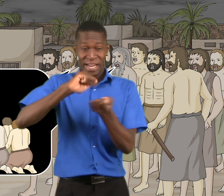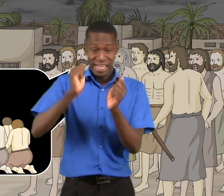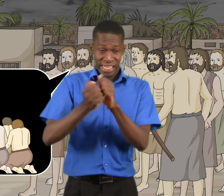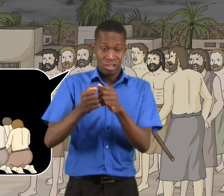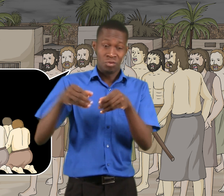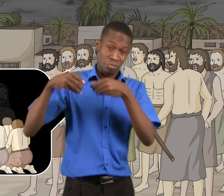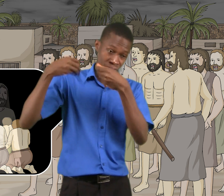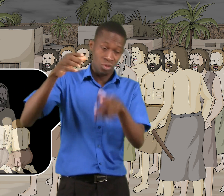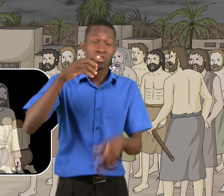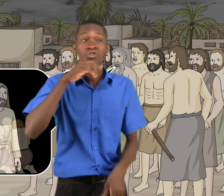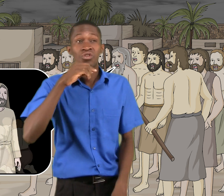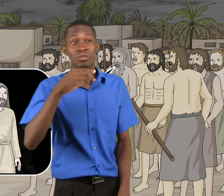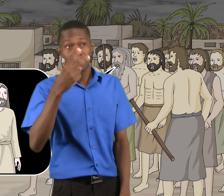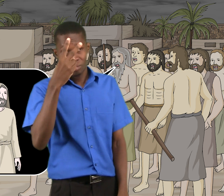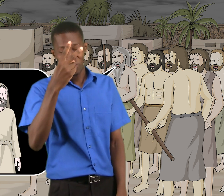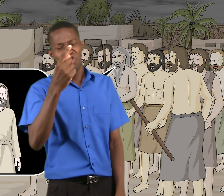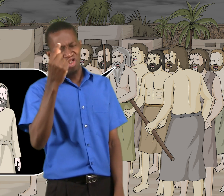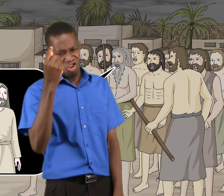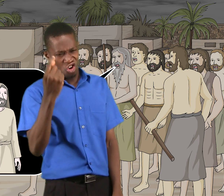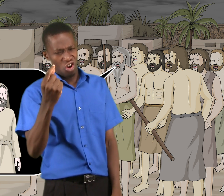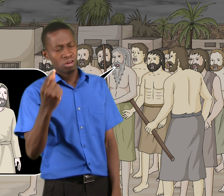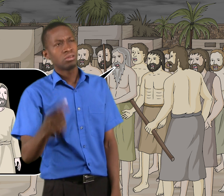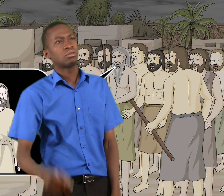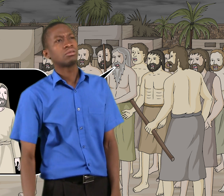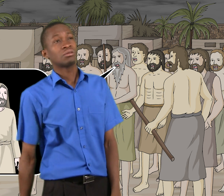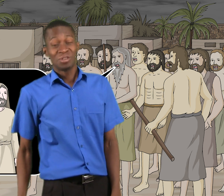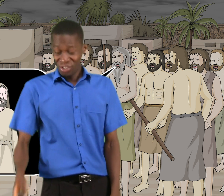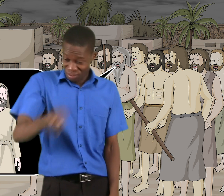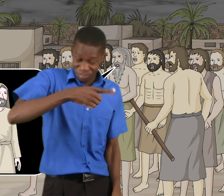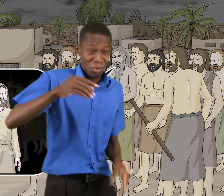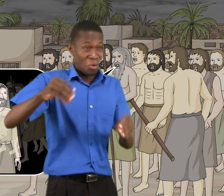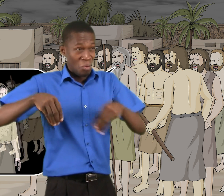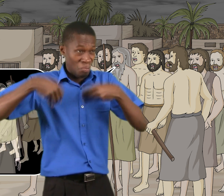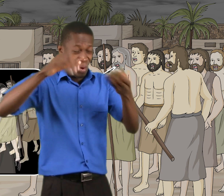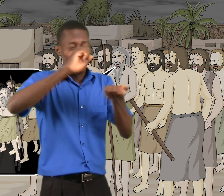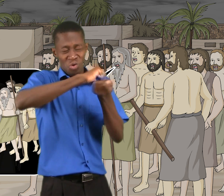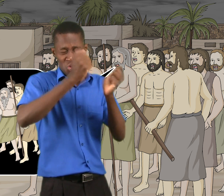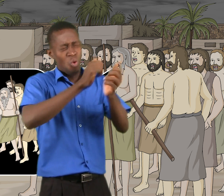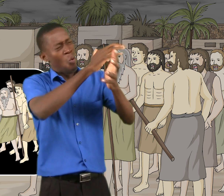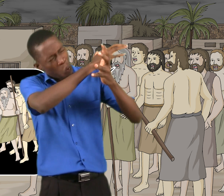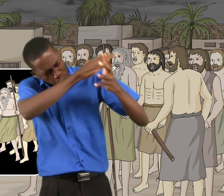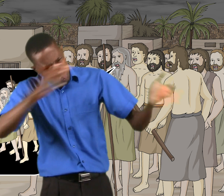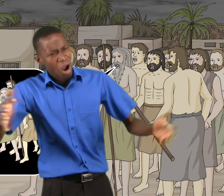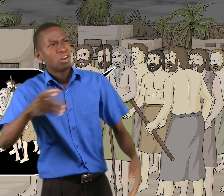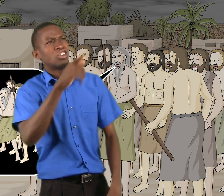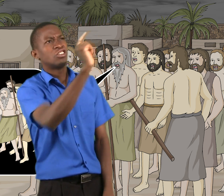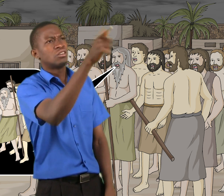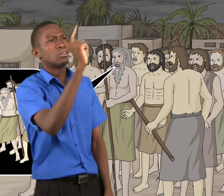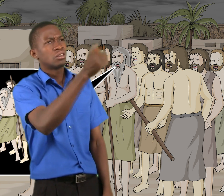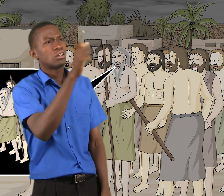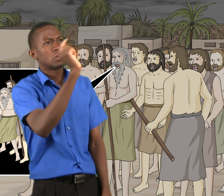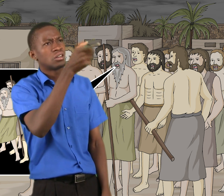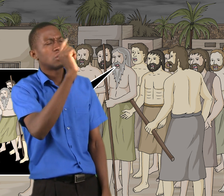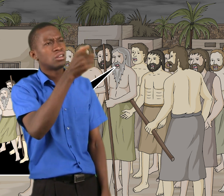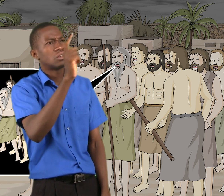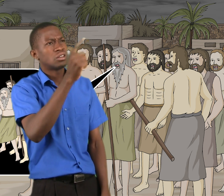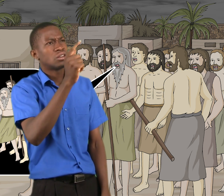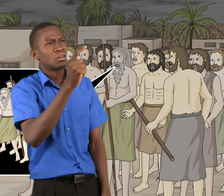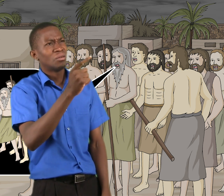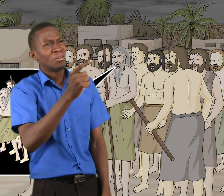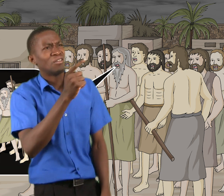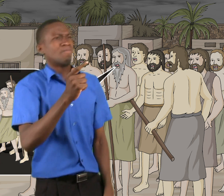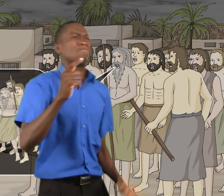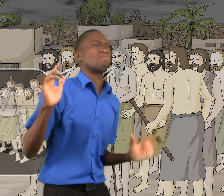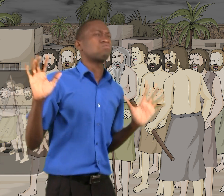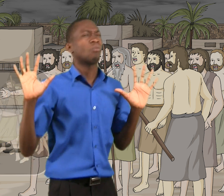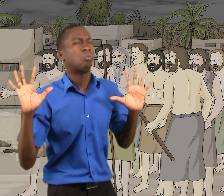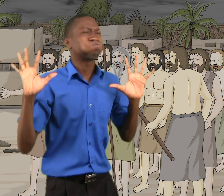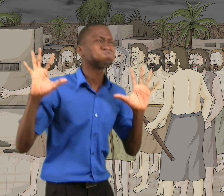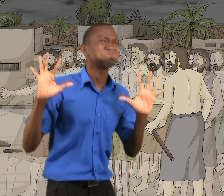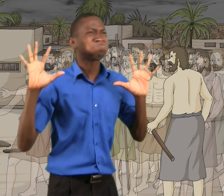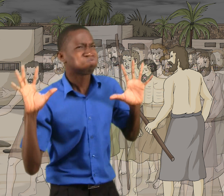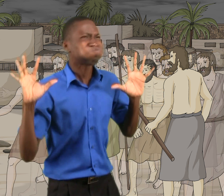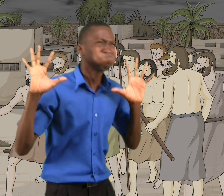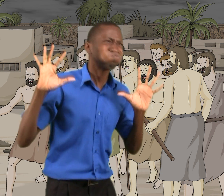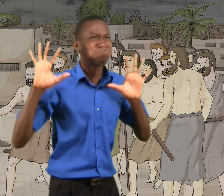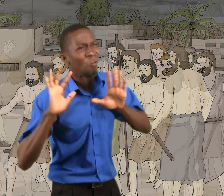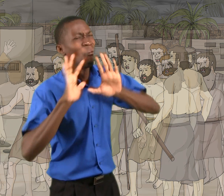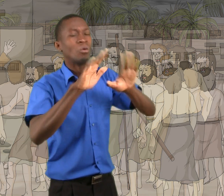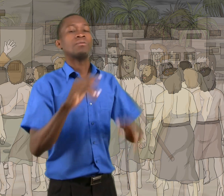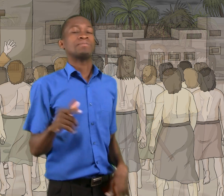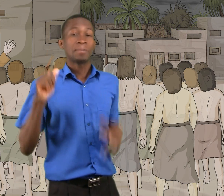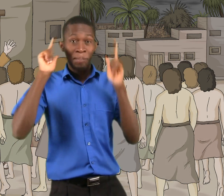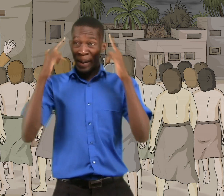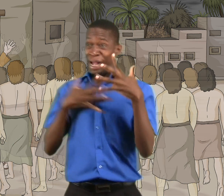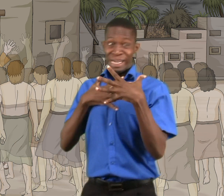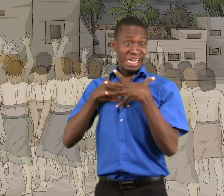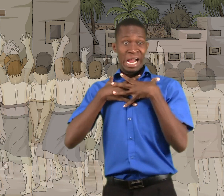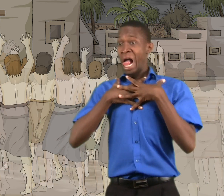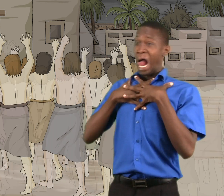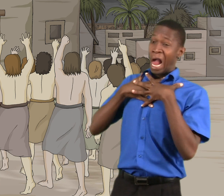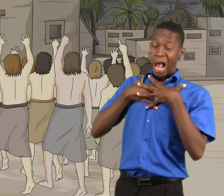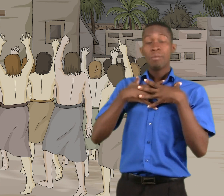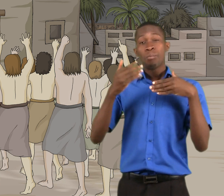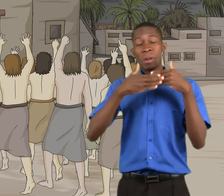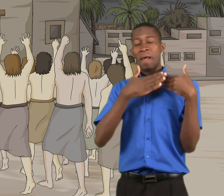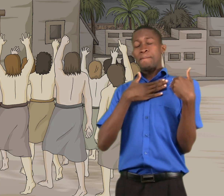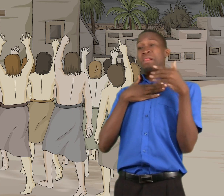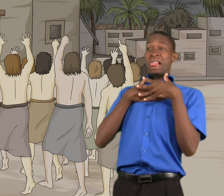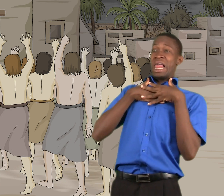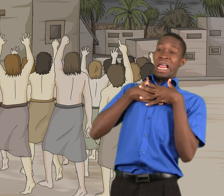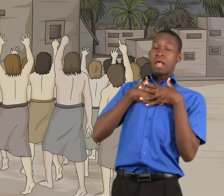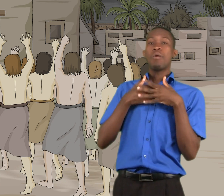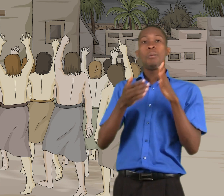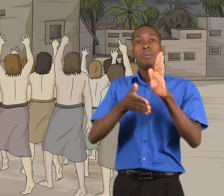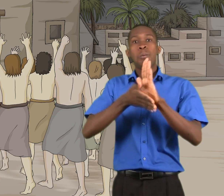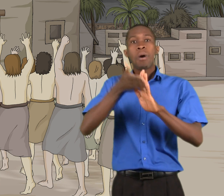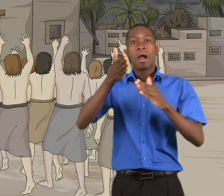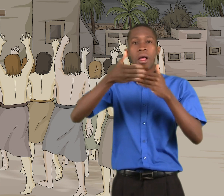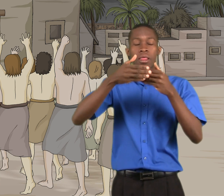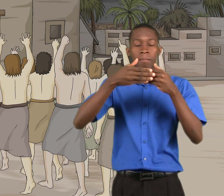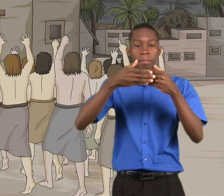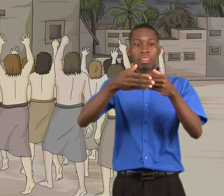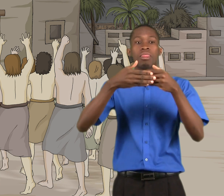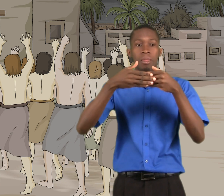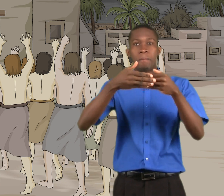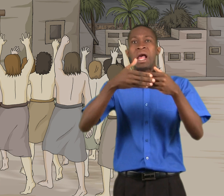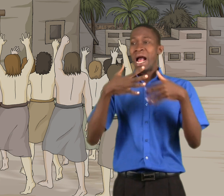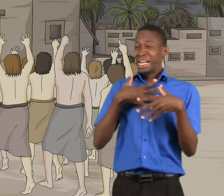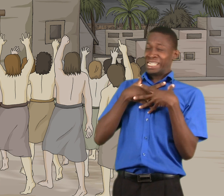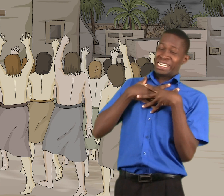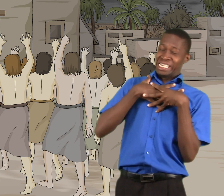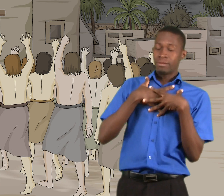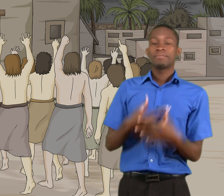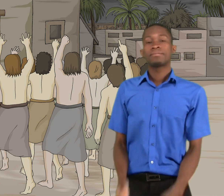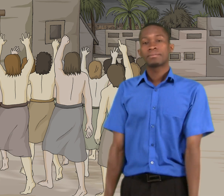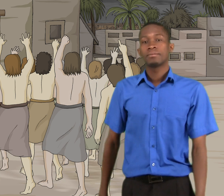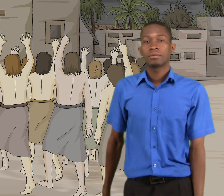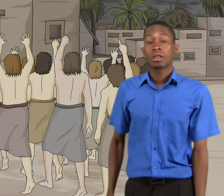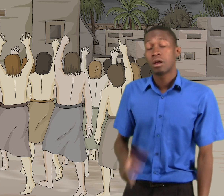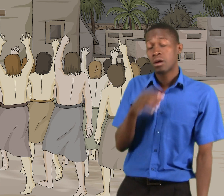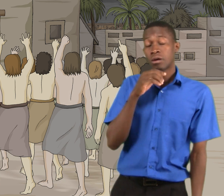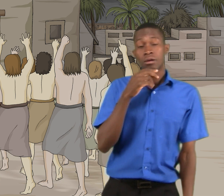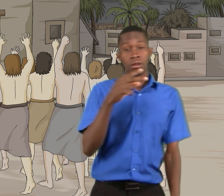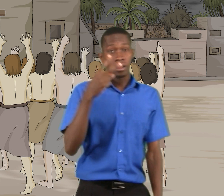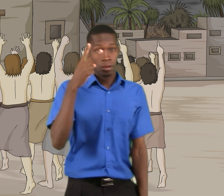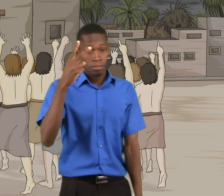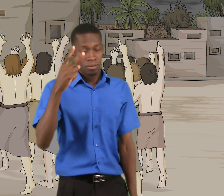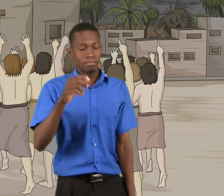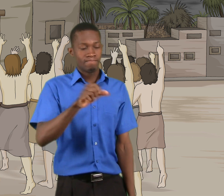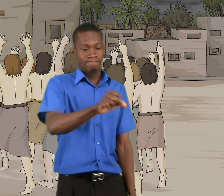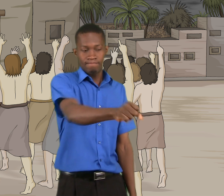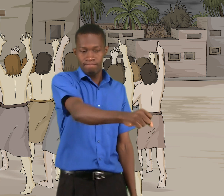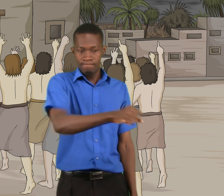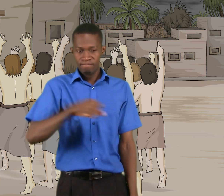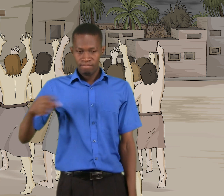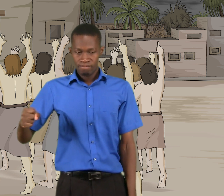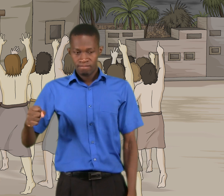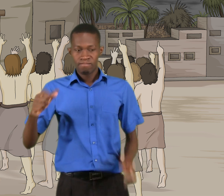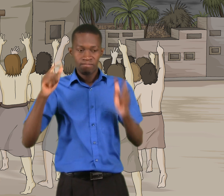Now we will treat you worse than them.” And they pressed in on Lot and moved in to break down the door.